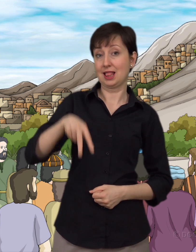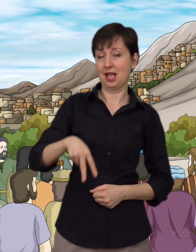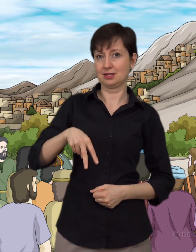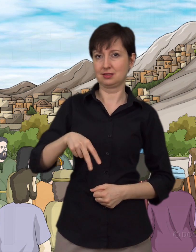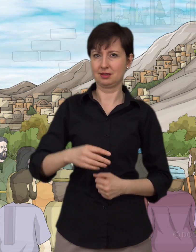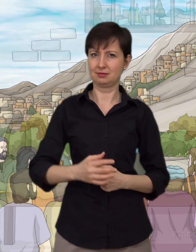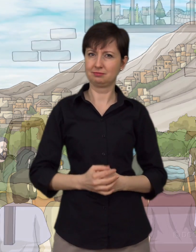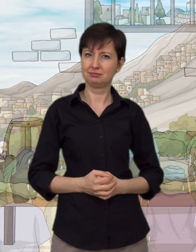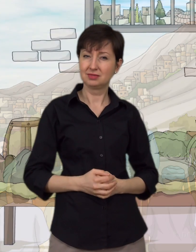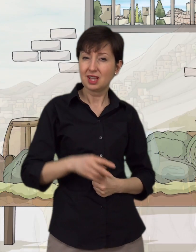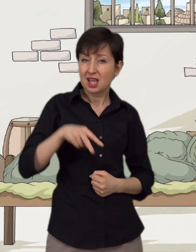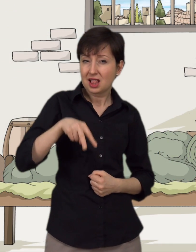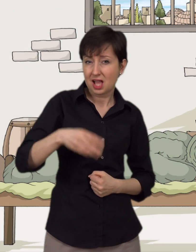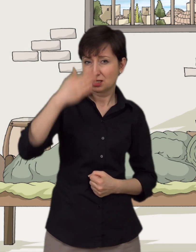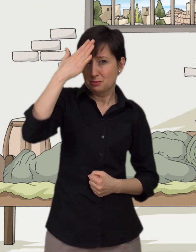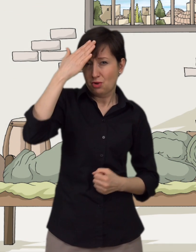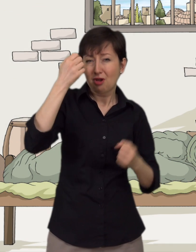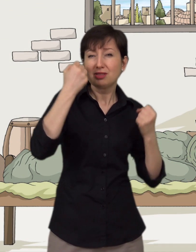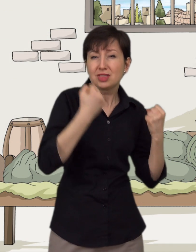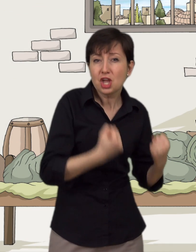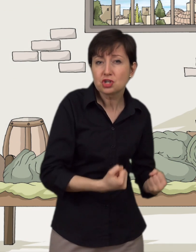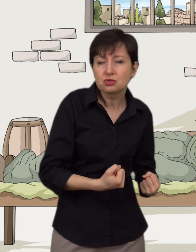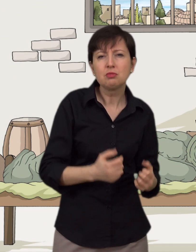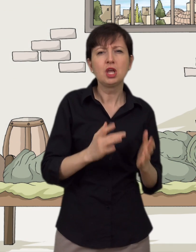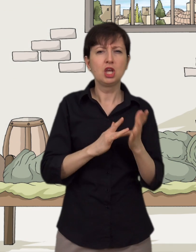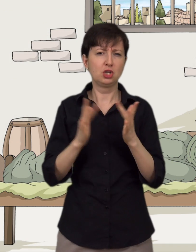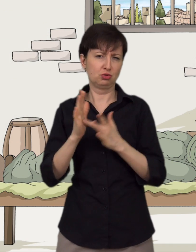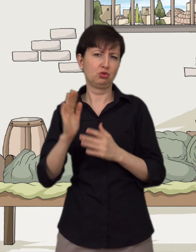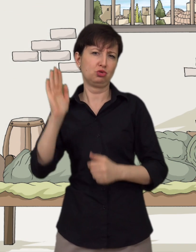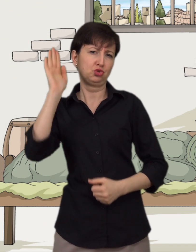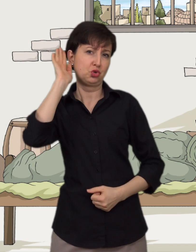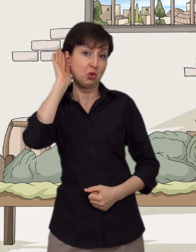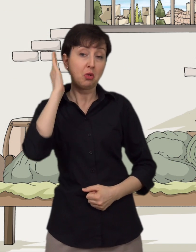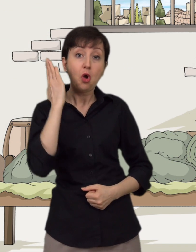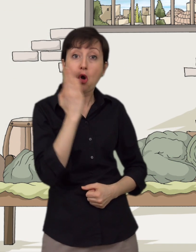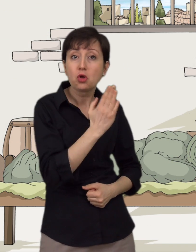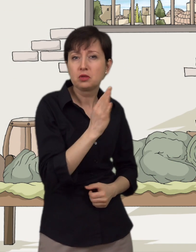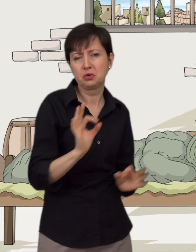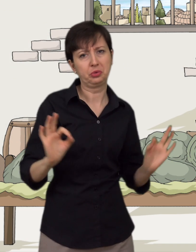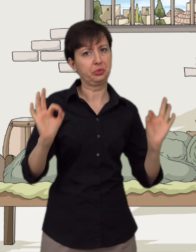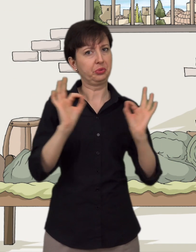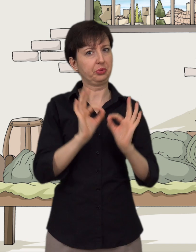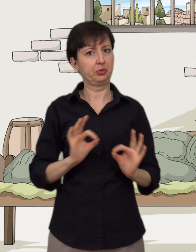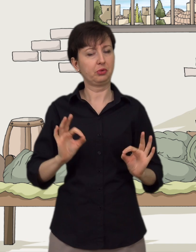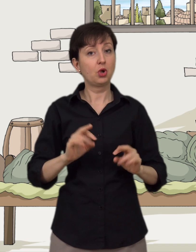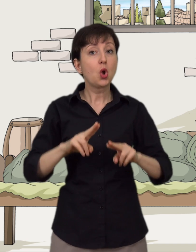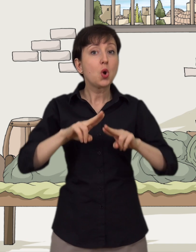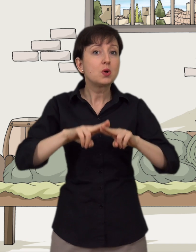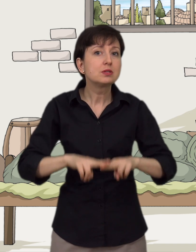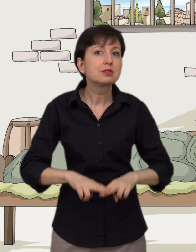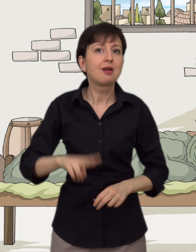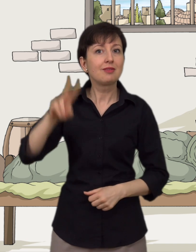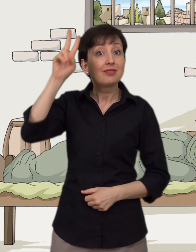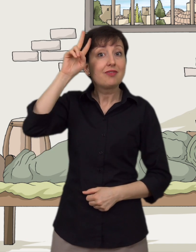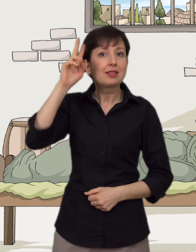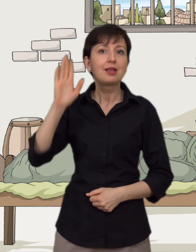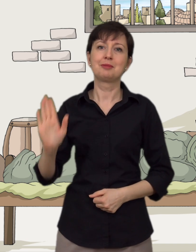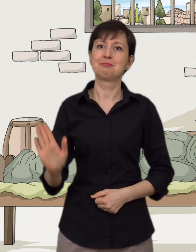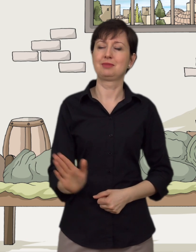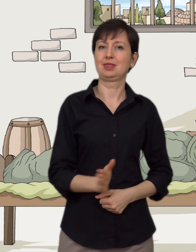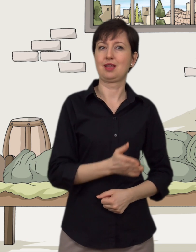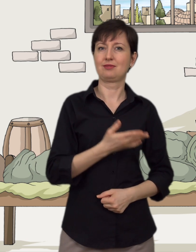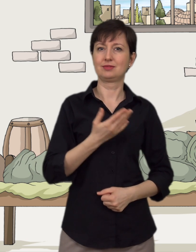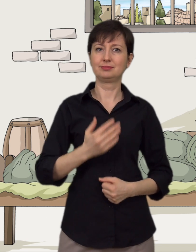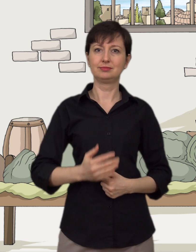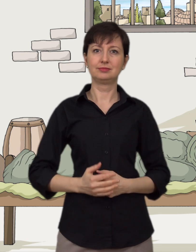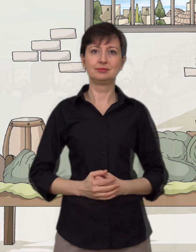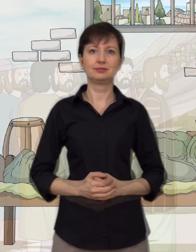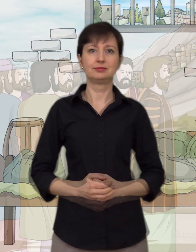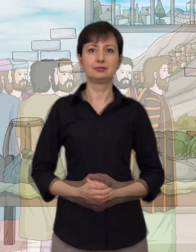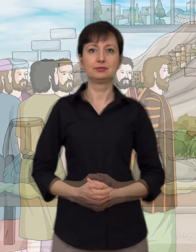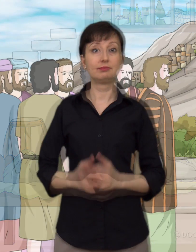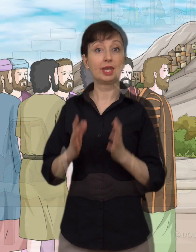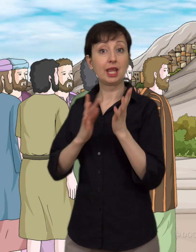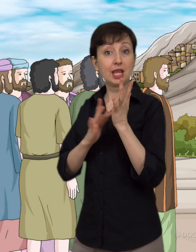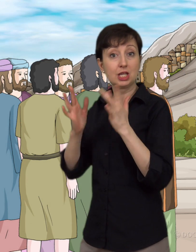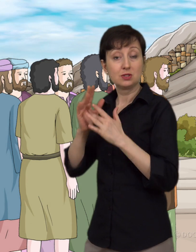Now Jesus loved Martha and her sister and Lazarus.